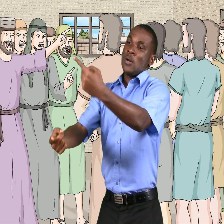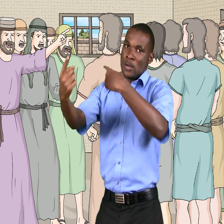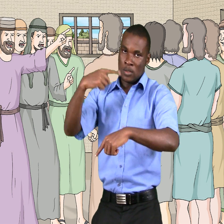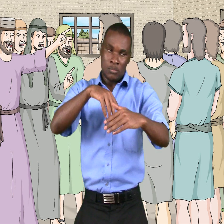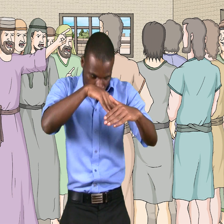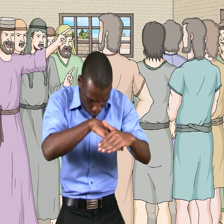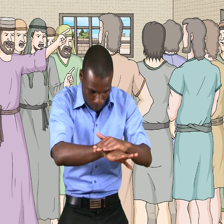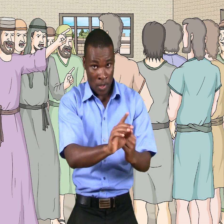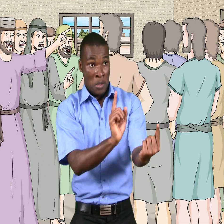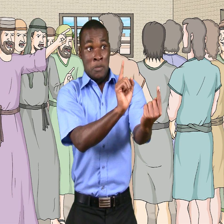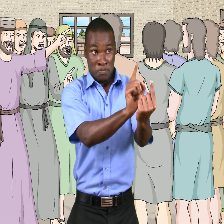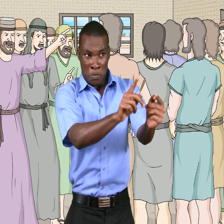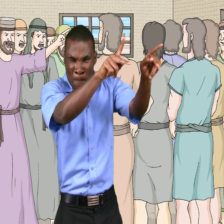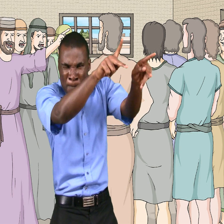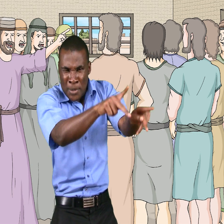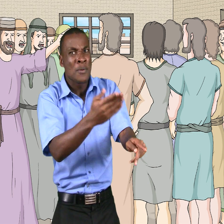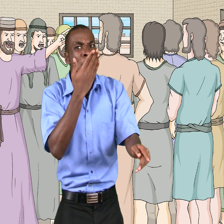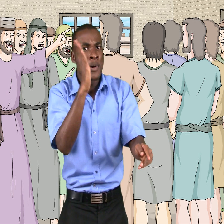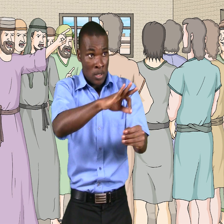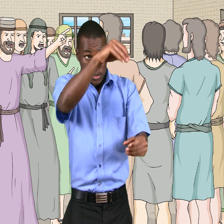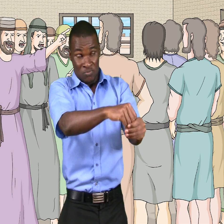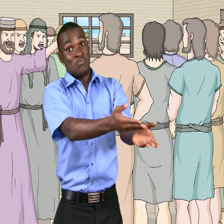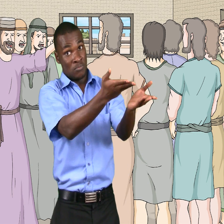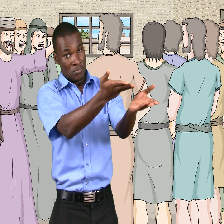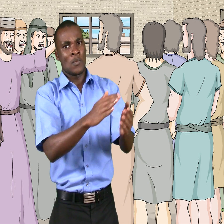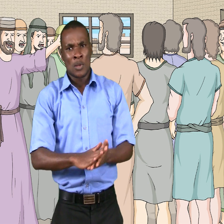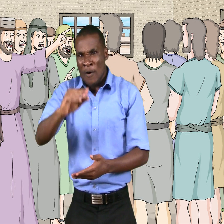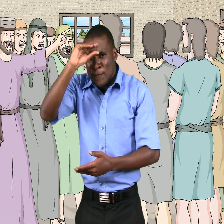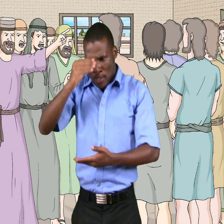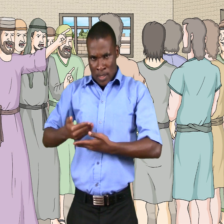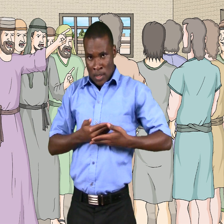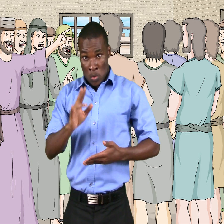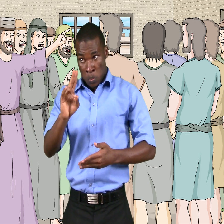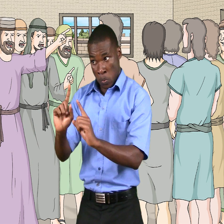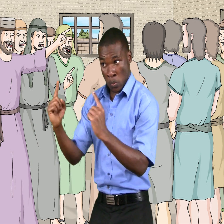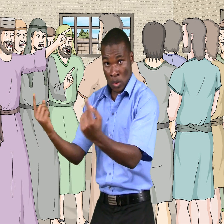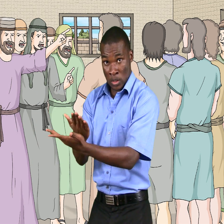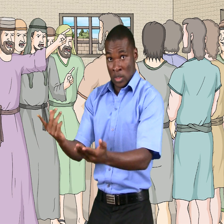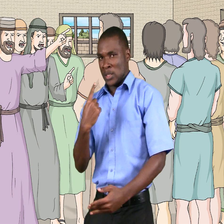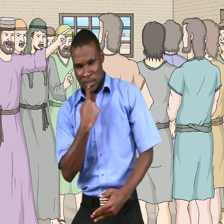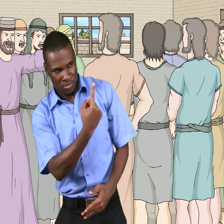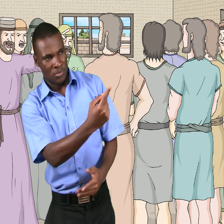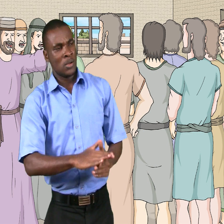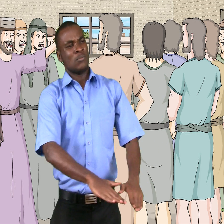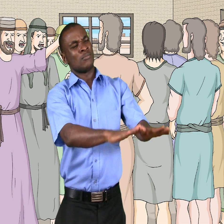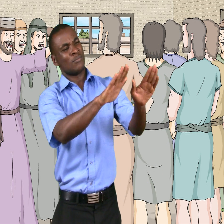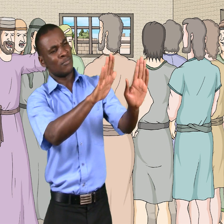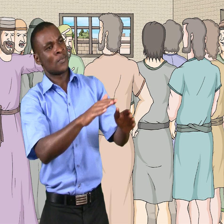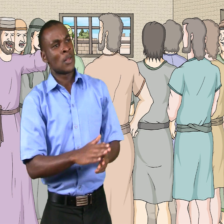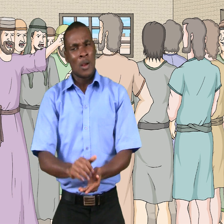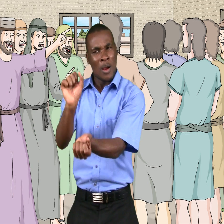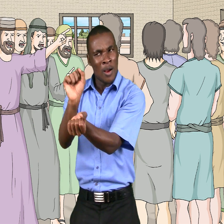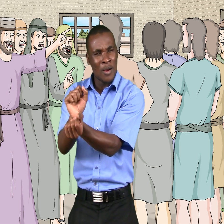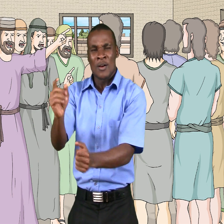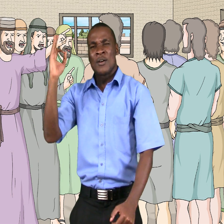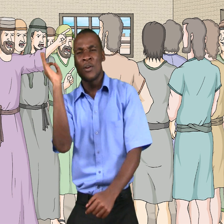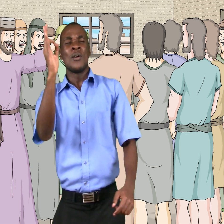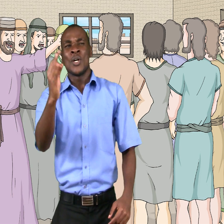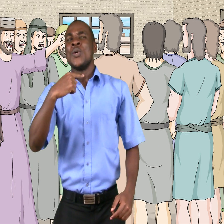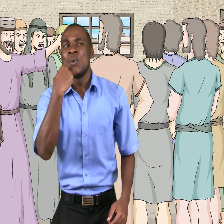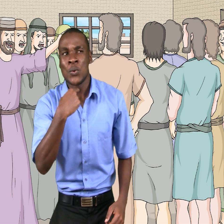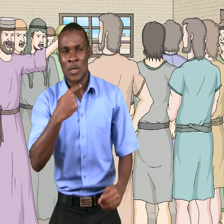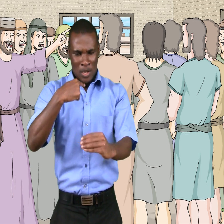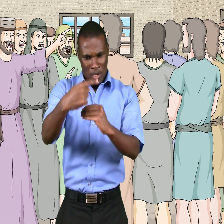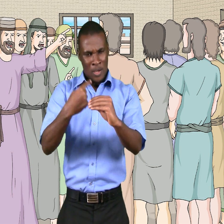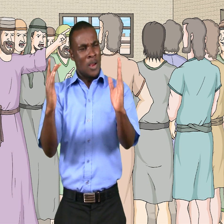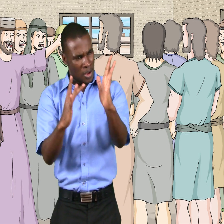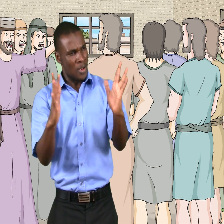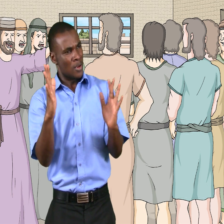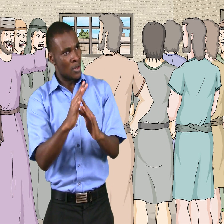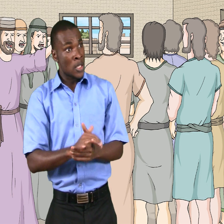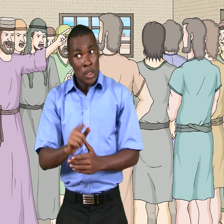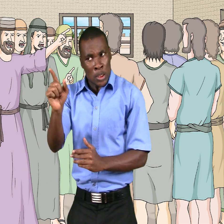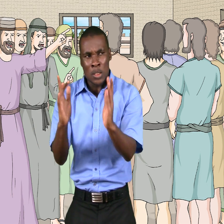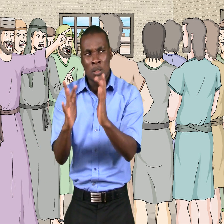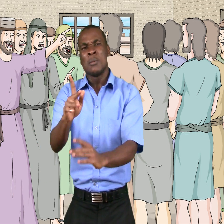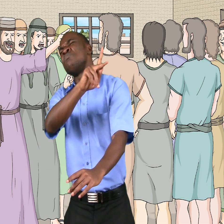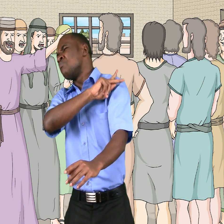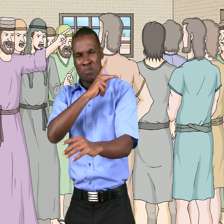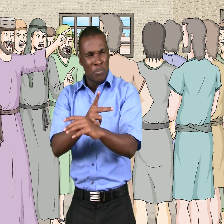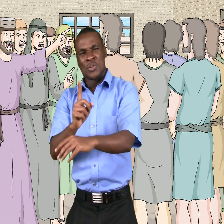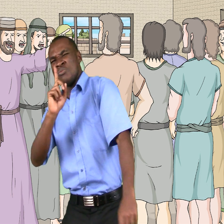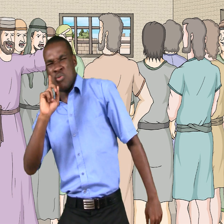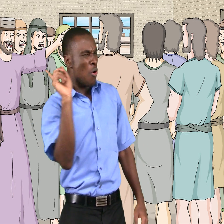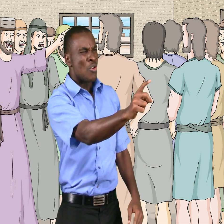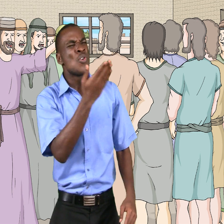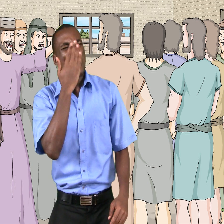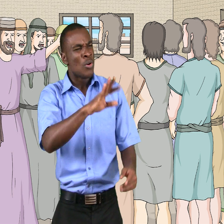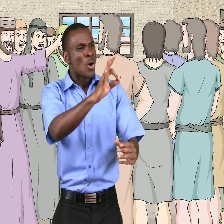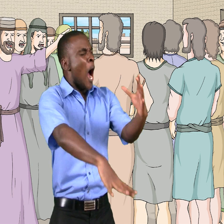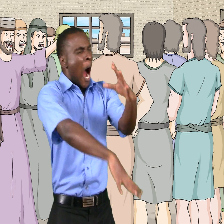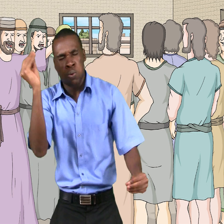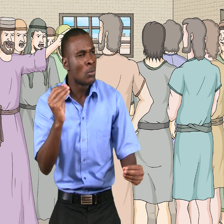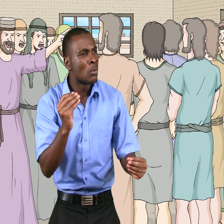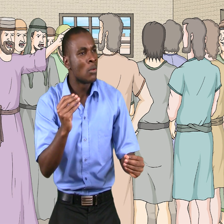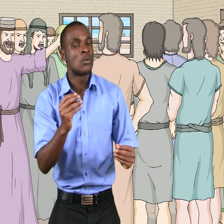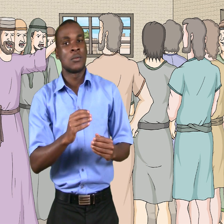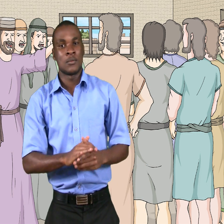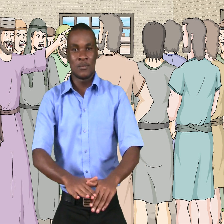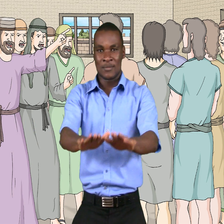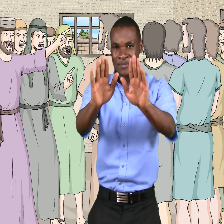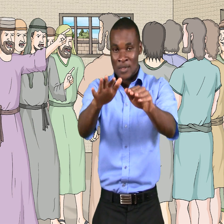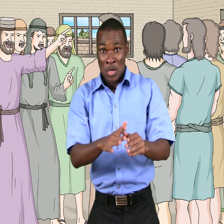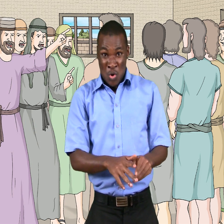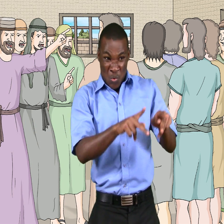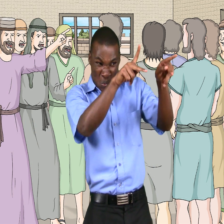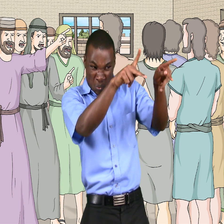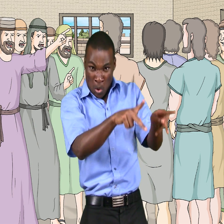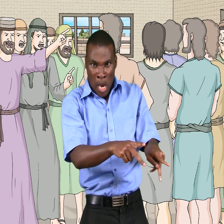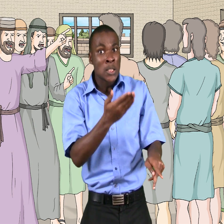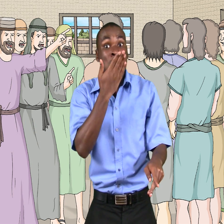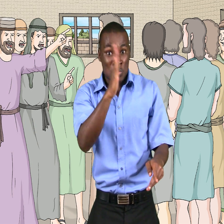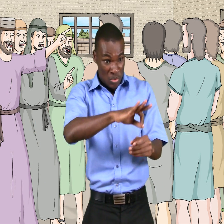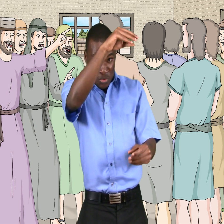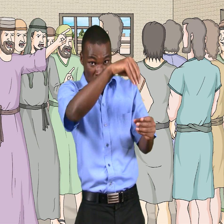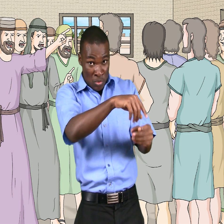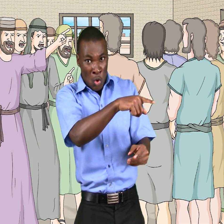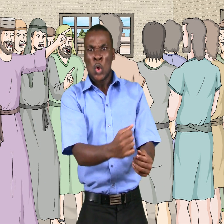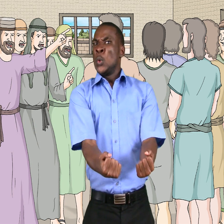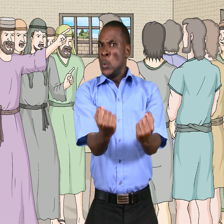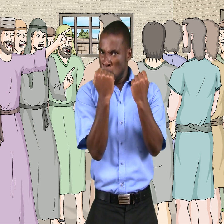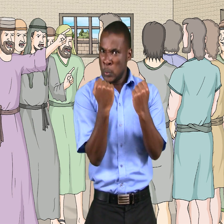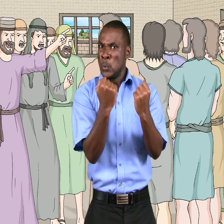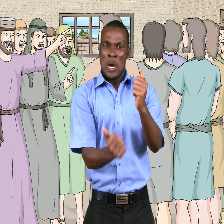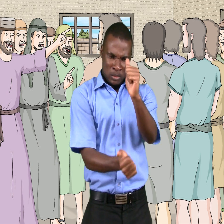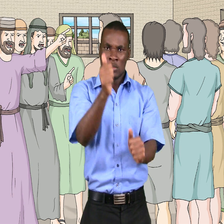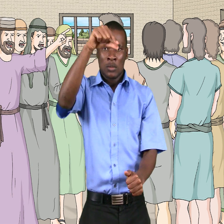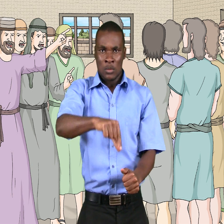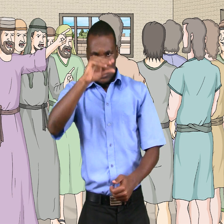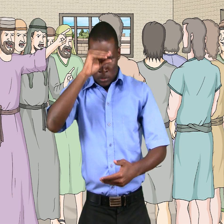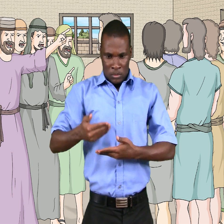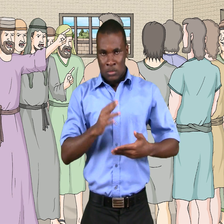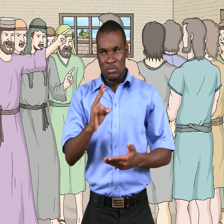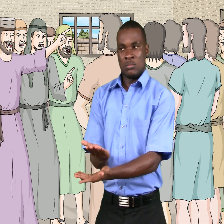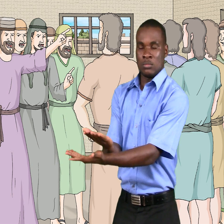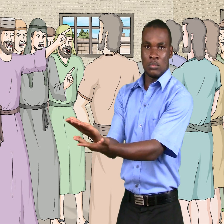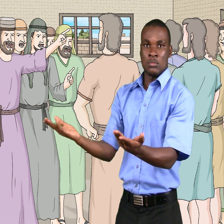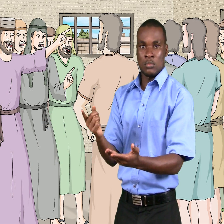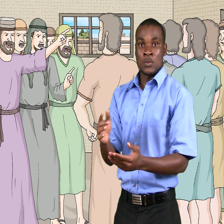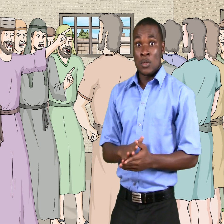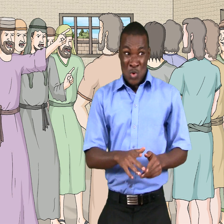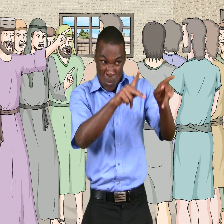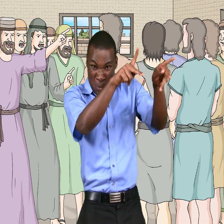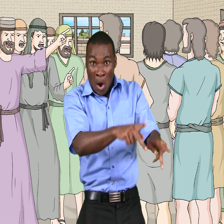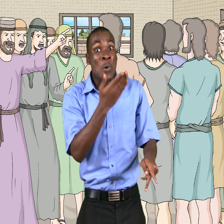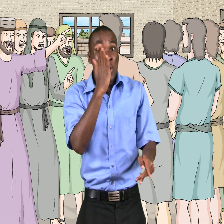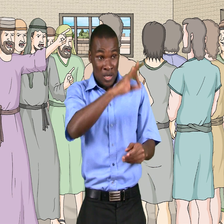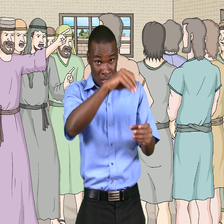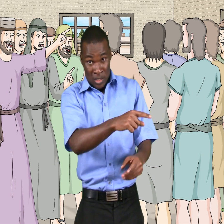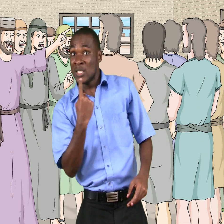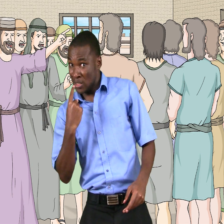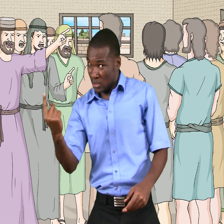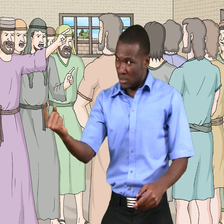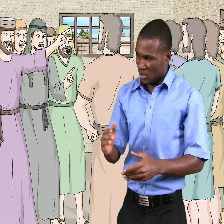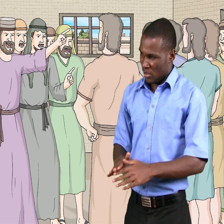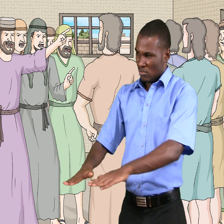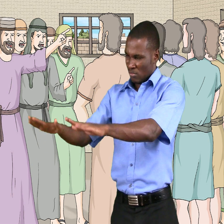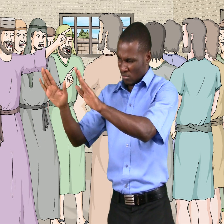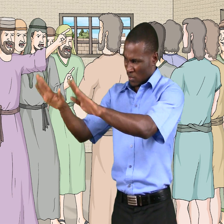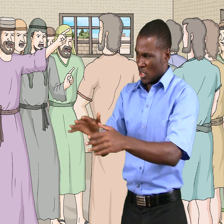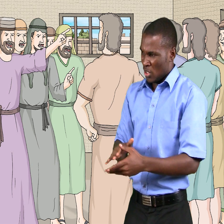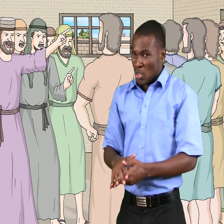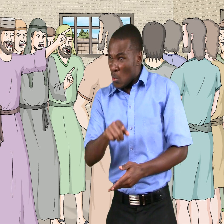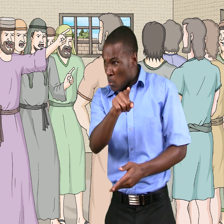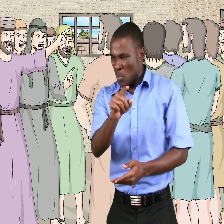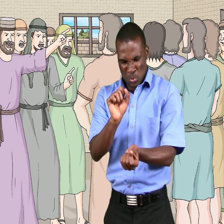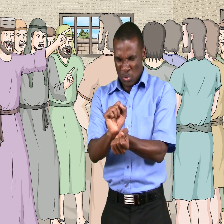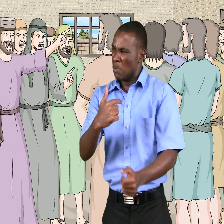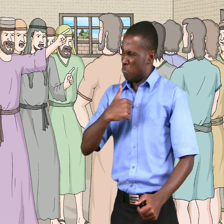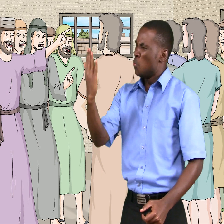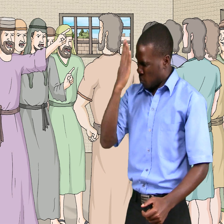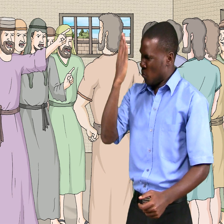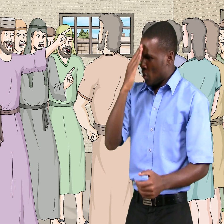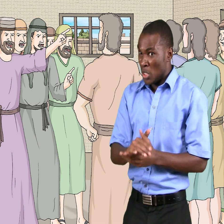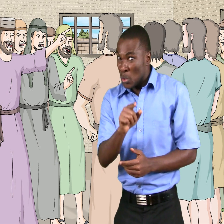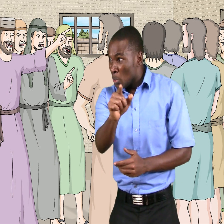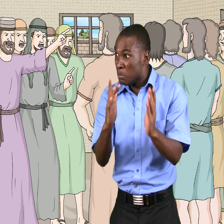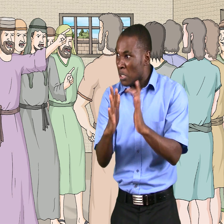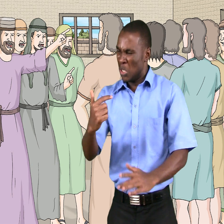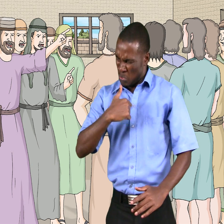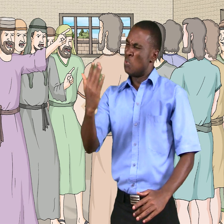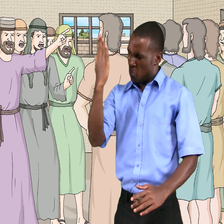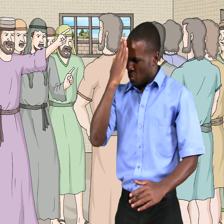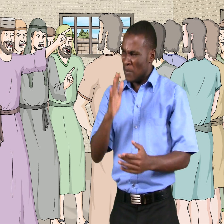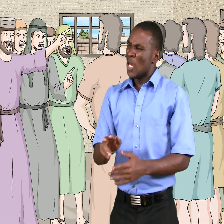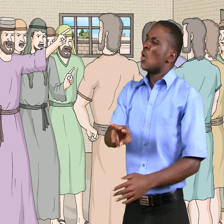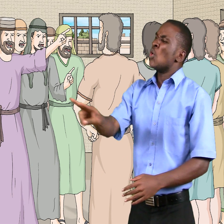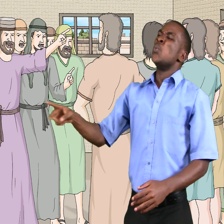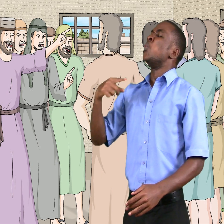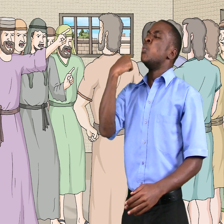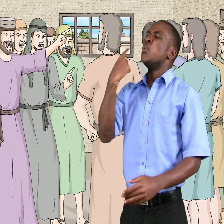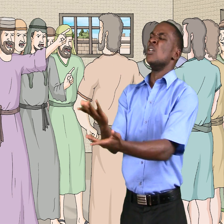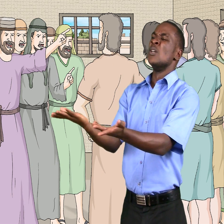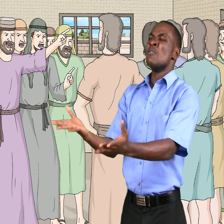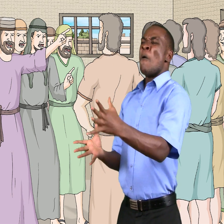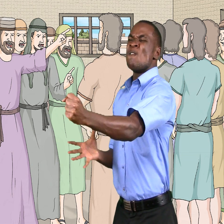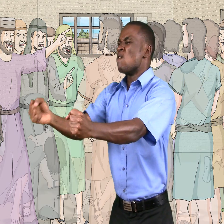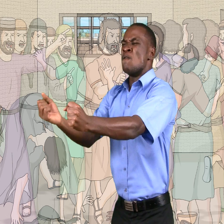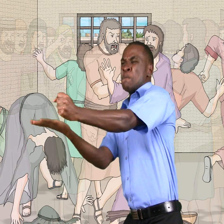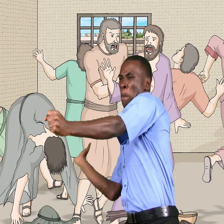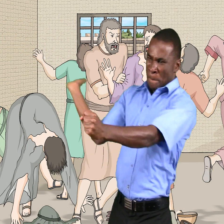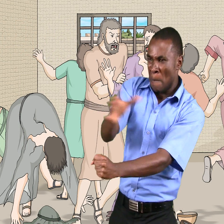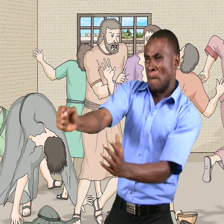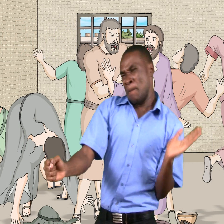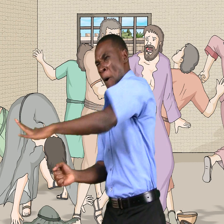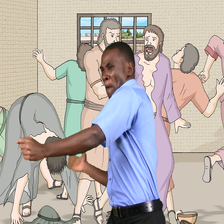Eventually, one of the evil spirits answered them, “Jesus I know, and I know about Paul, but who are you?”